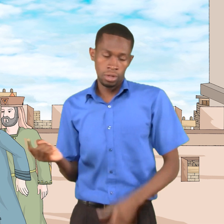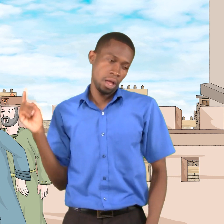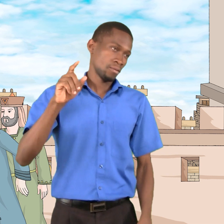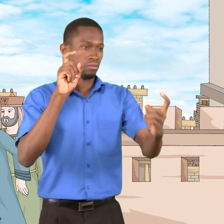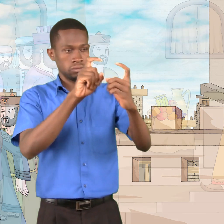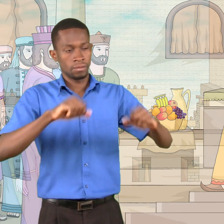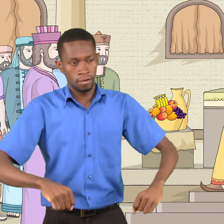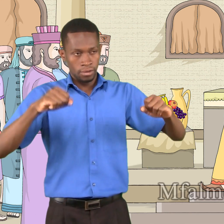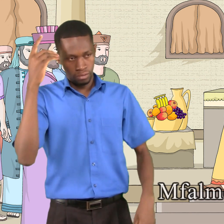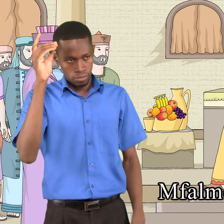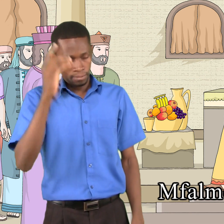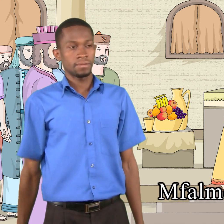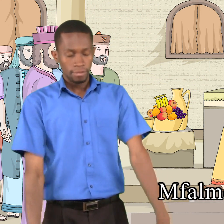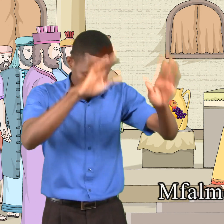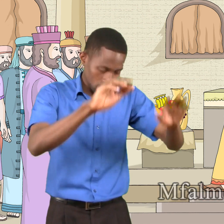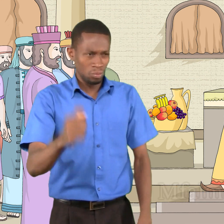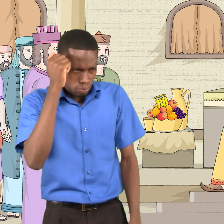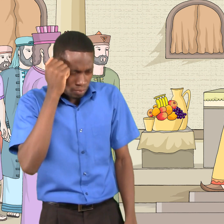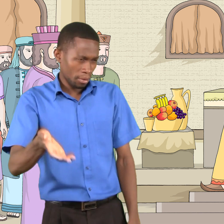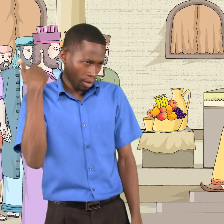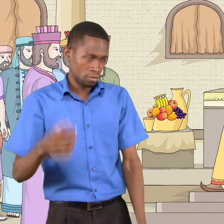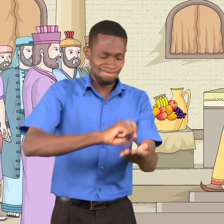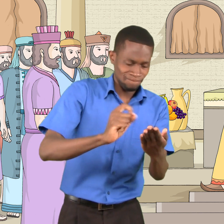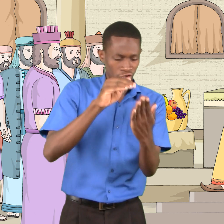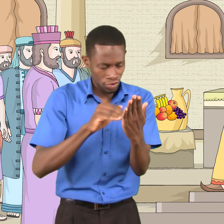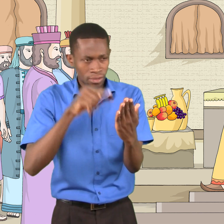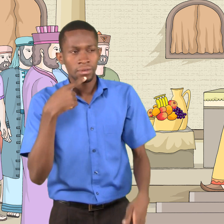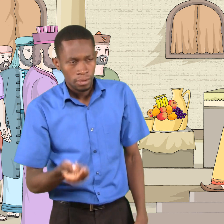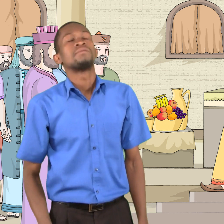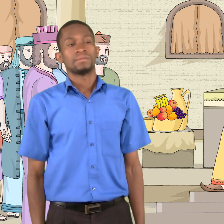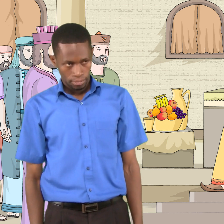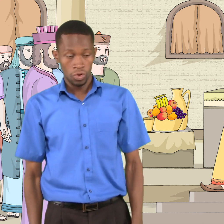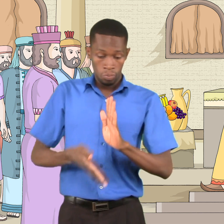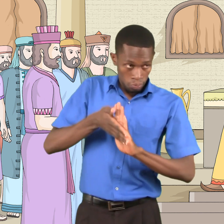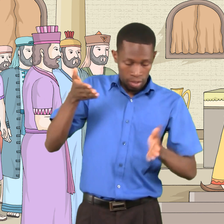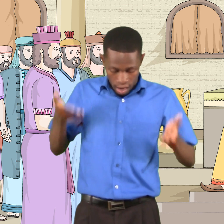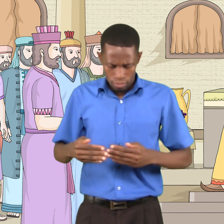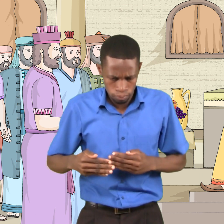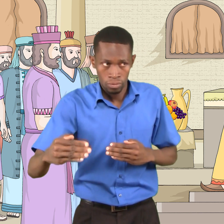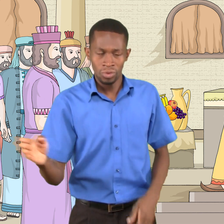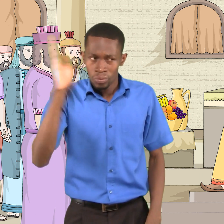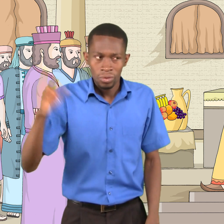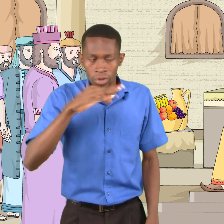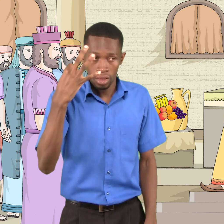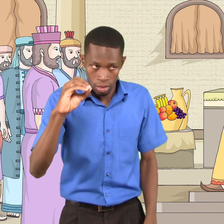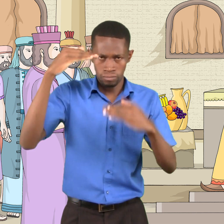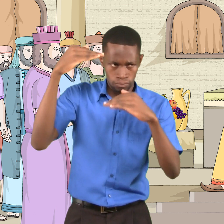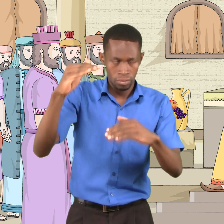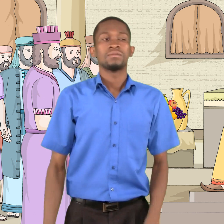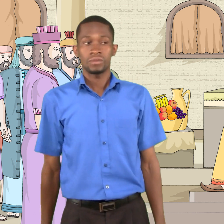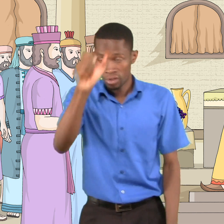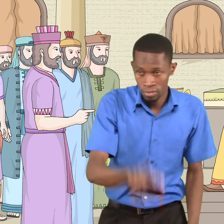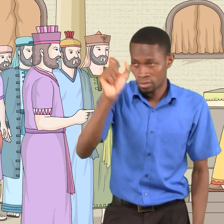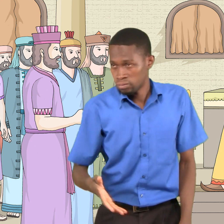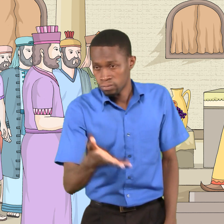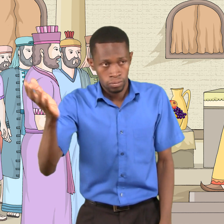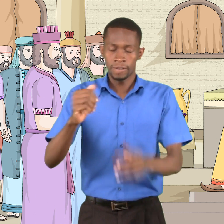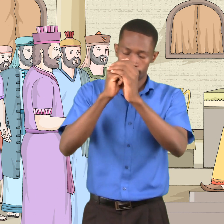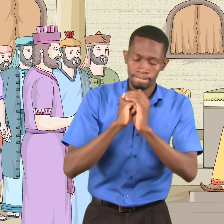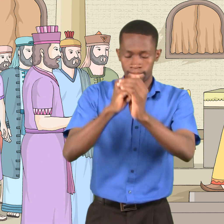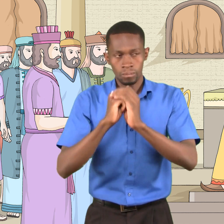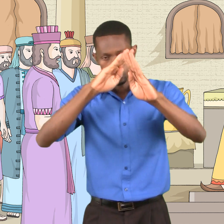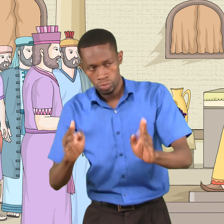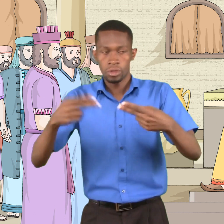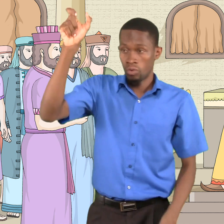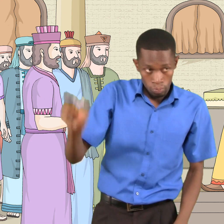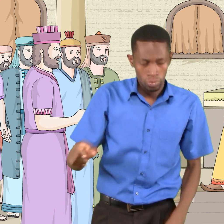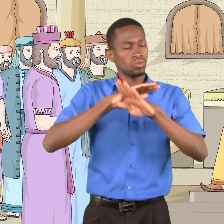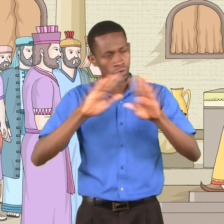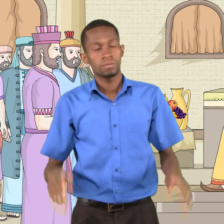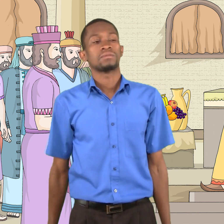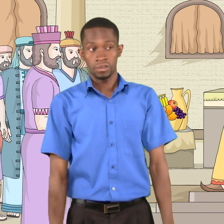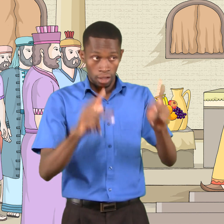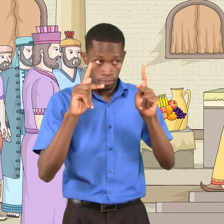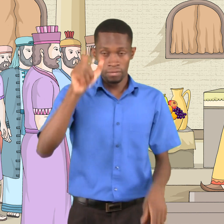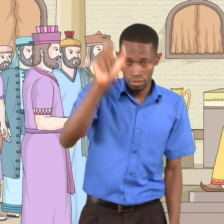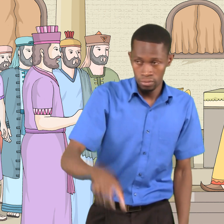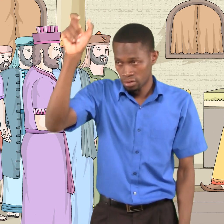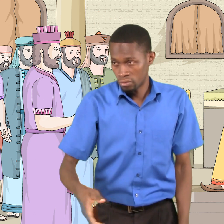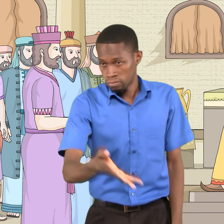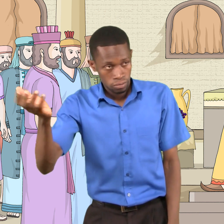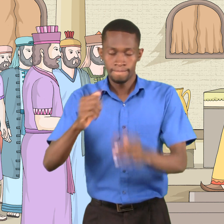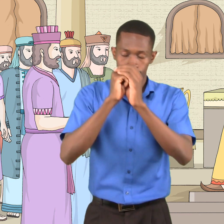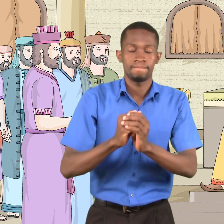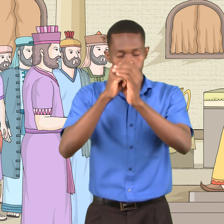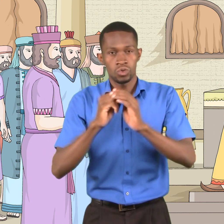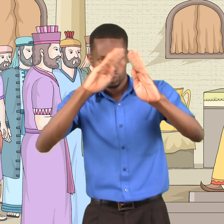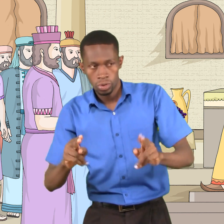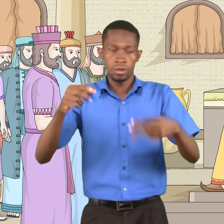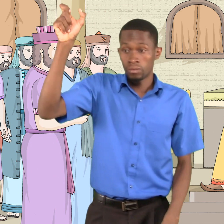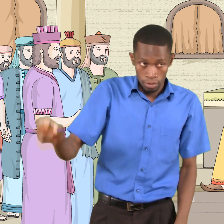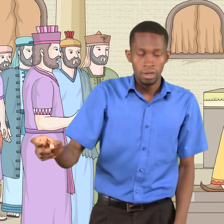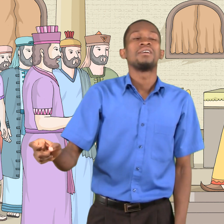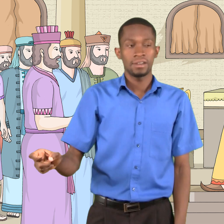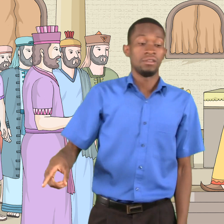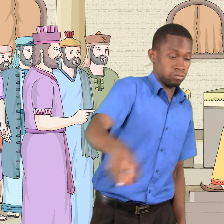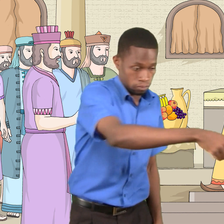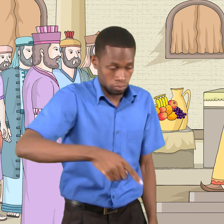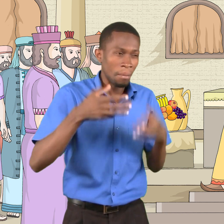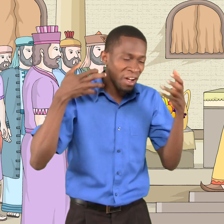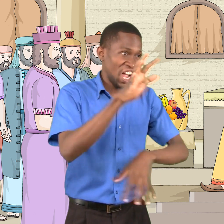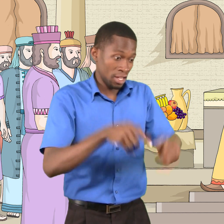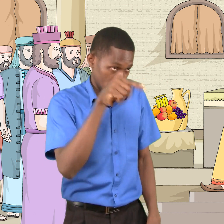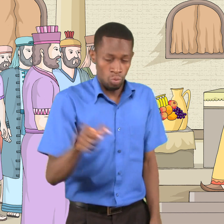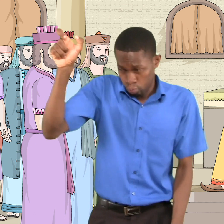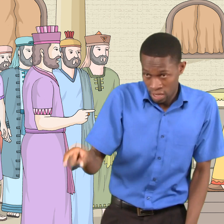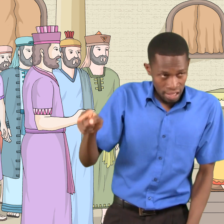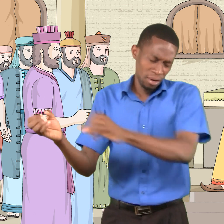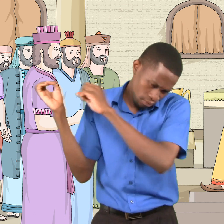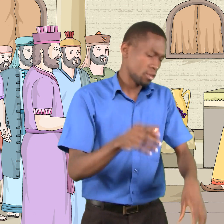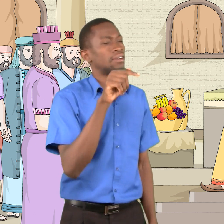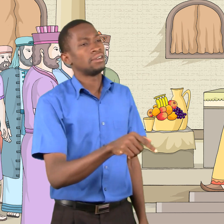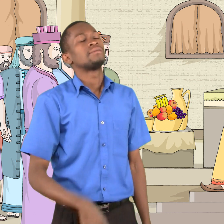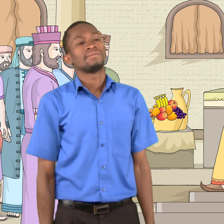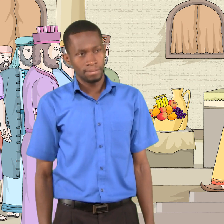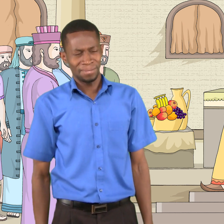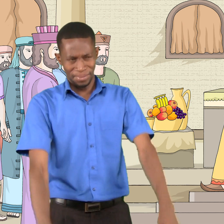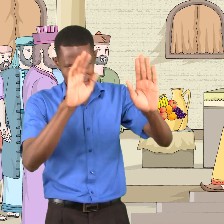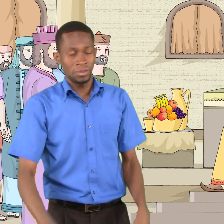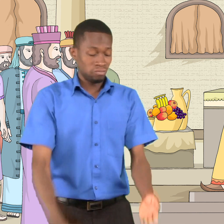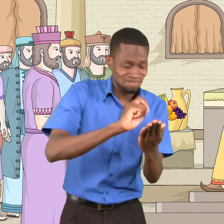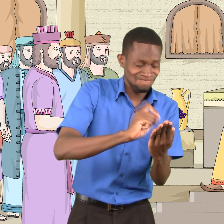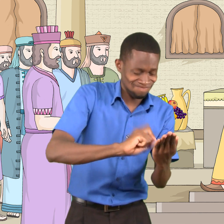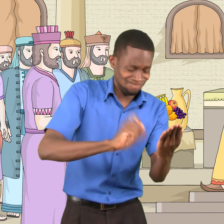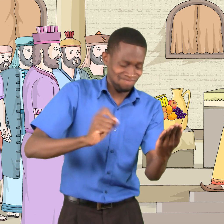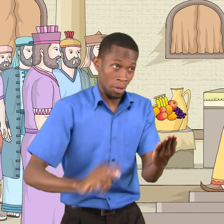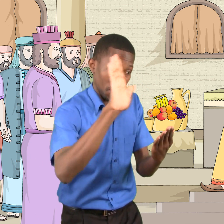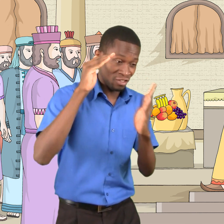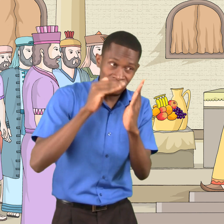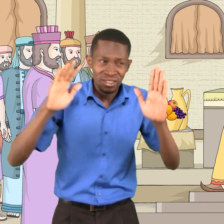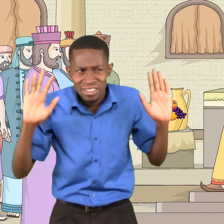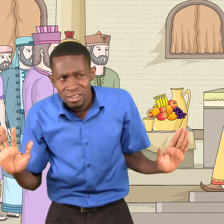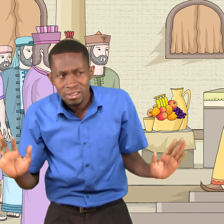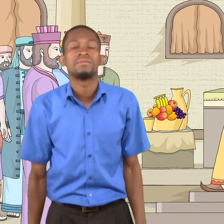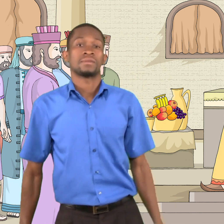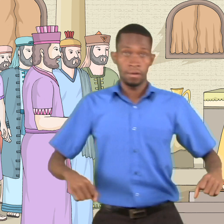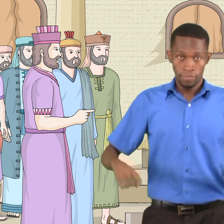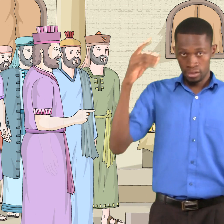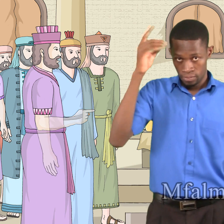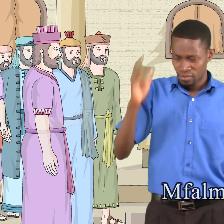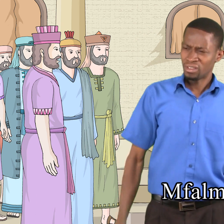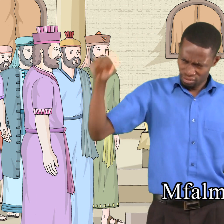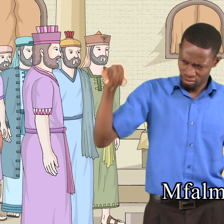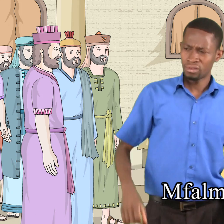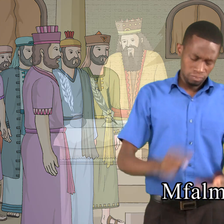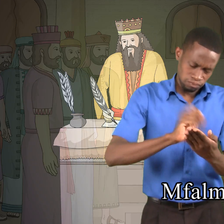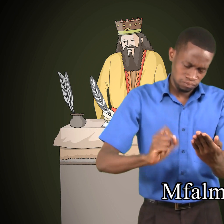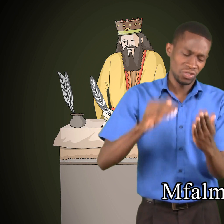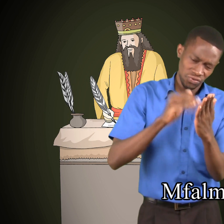So they approached the king and asked about his royal decree: “Did you not sign a decree that for thirty days any man who petitions any god or man except you, O king, will be thrown into the den of lions?”